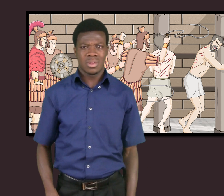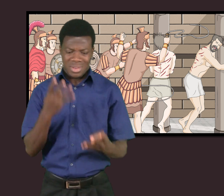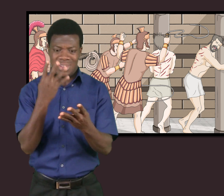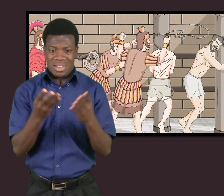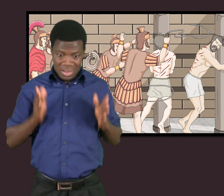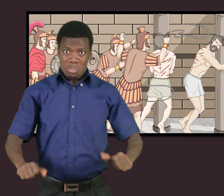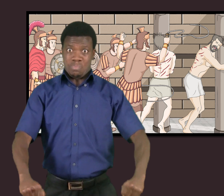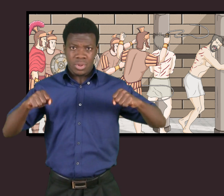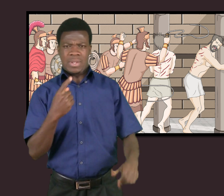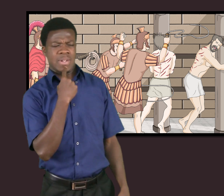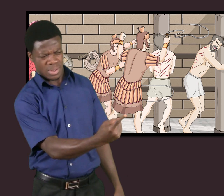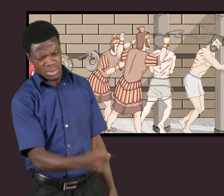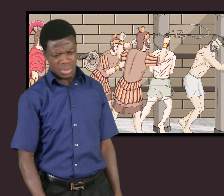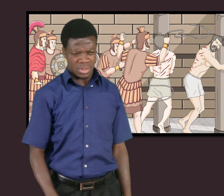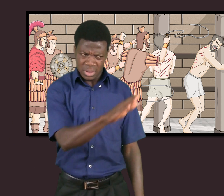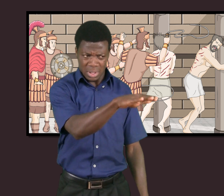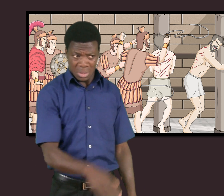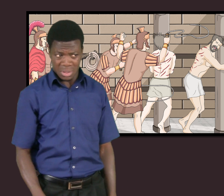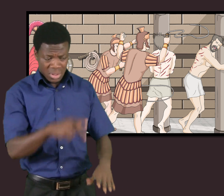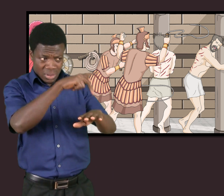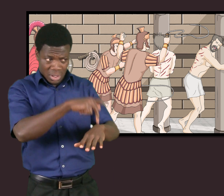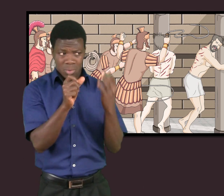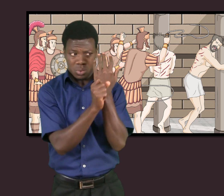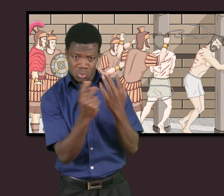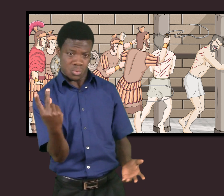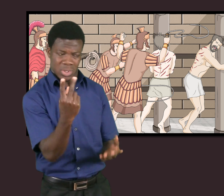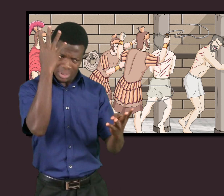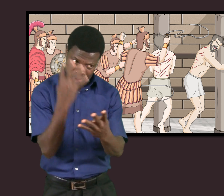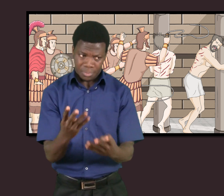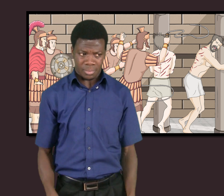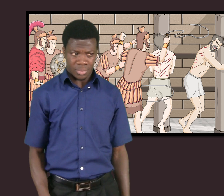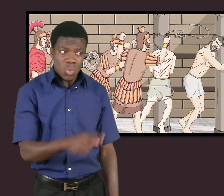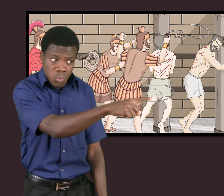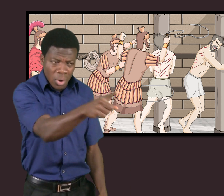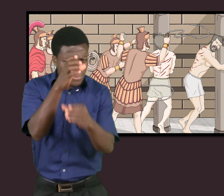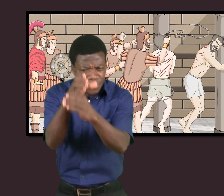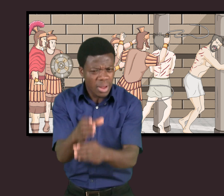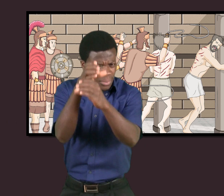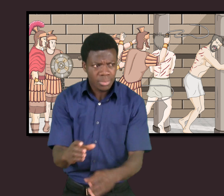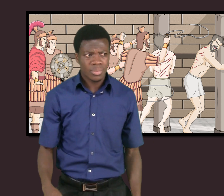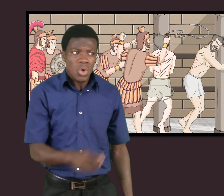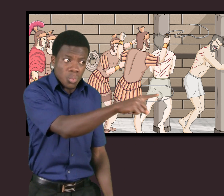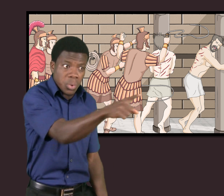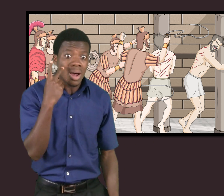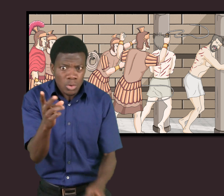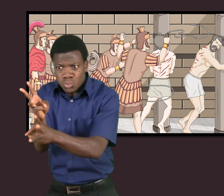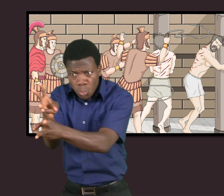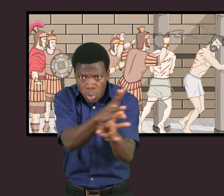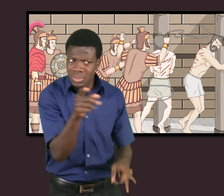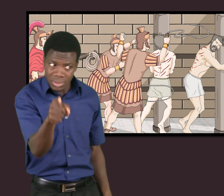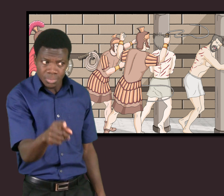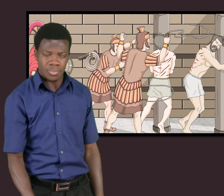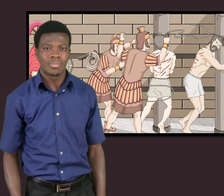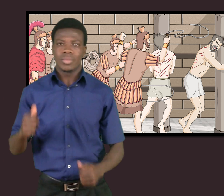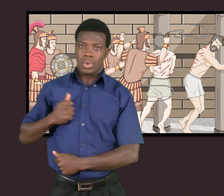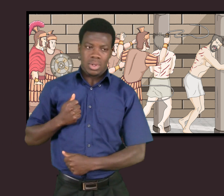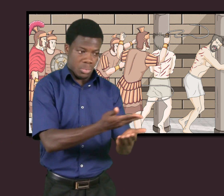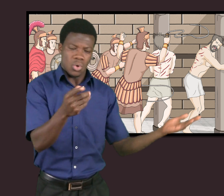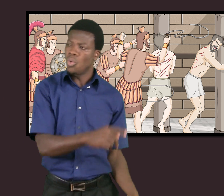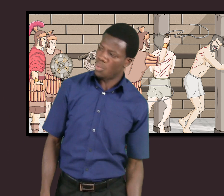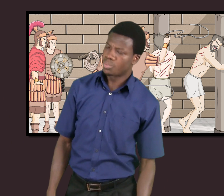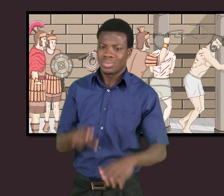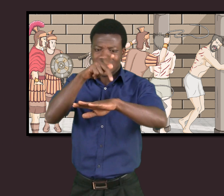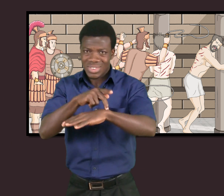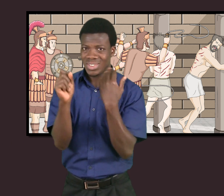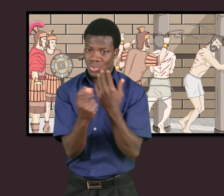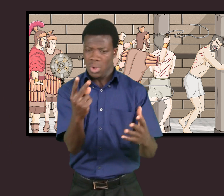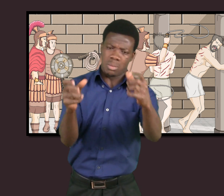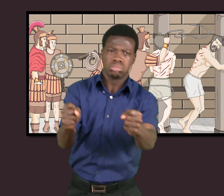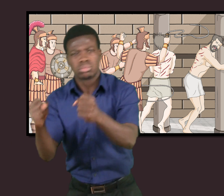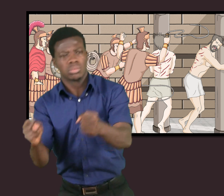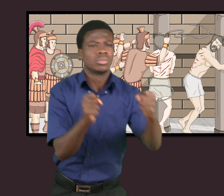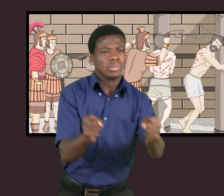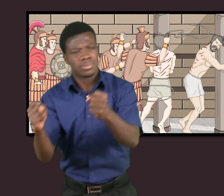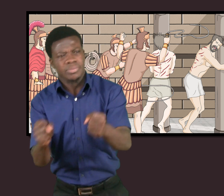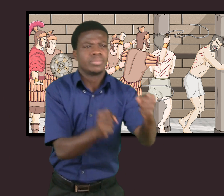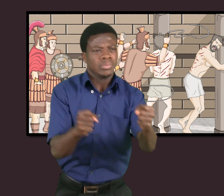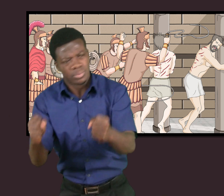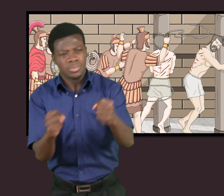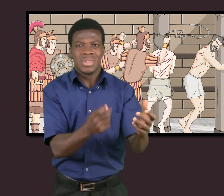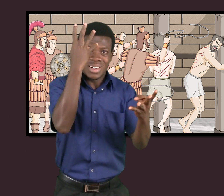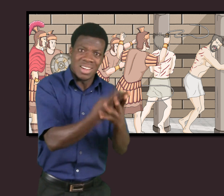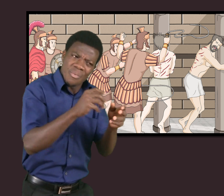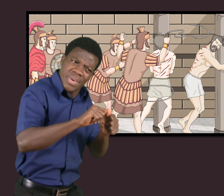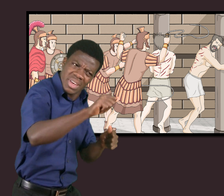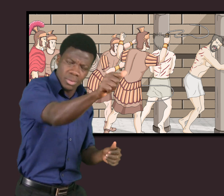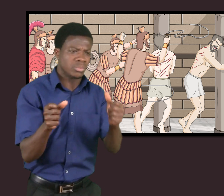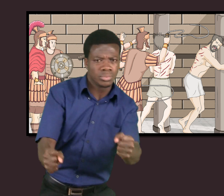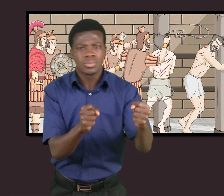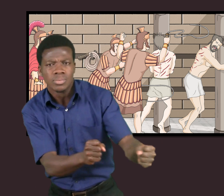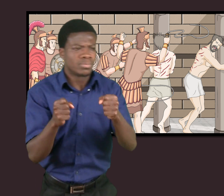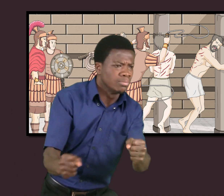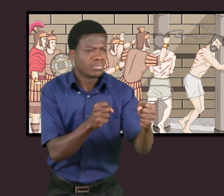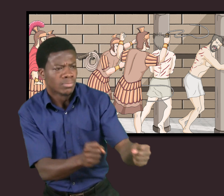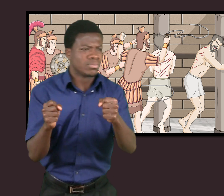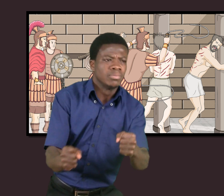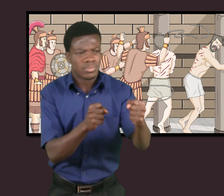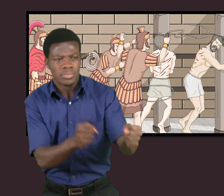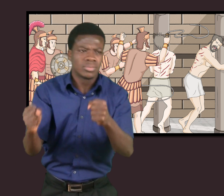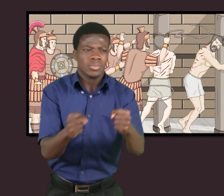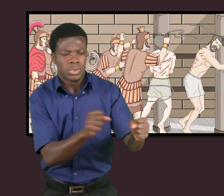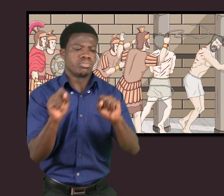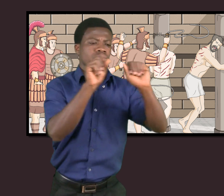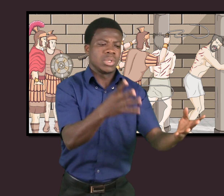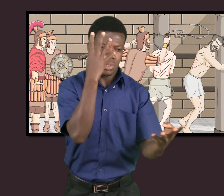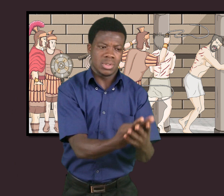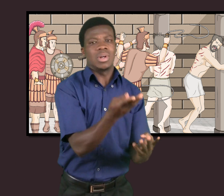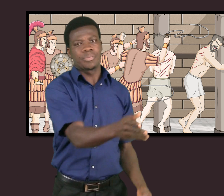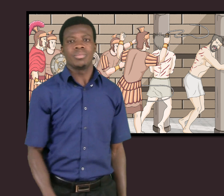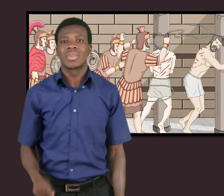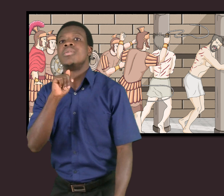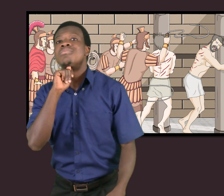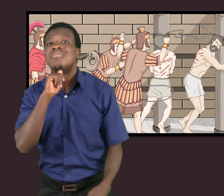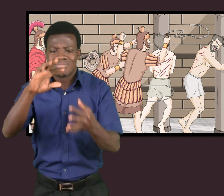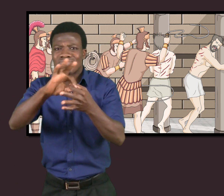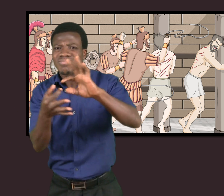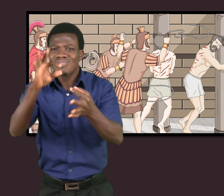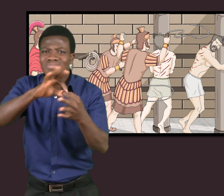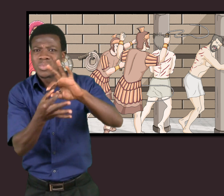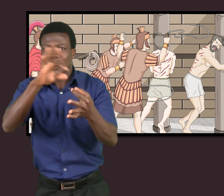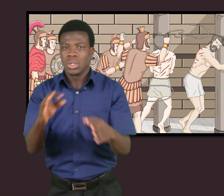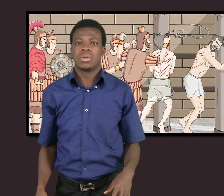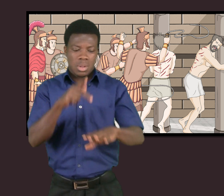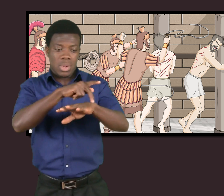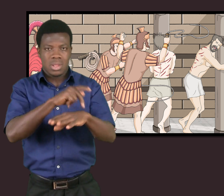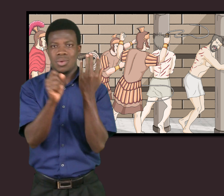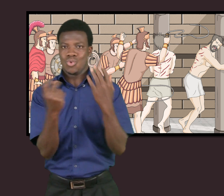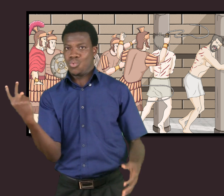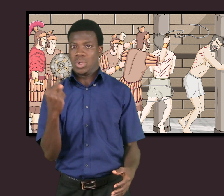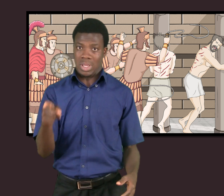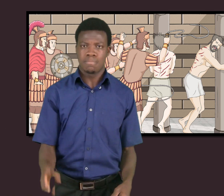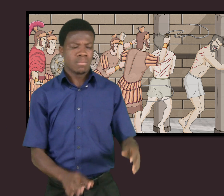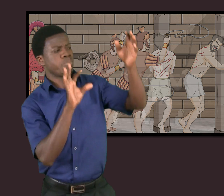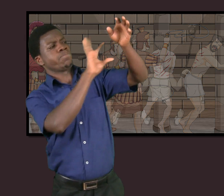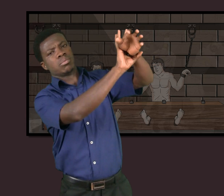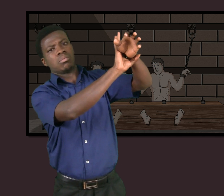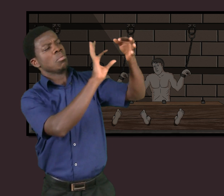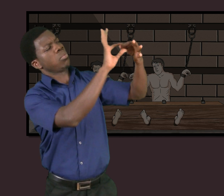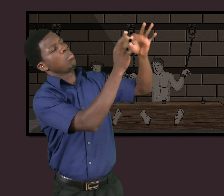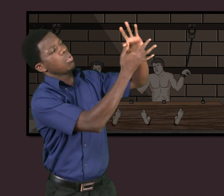And after striking them with many blows, they threw them into prison and ordered the jailer to guard them securely.